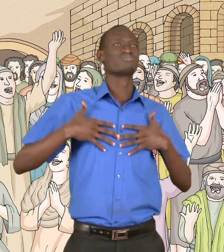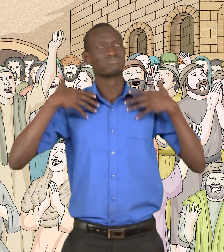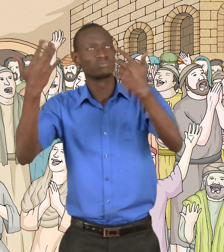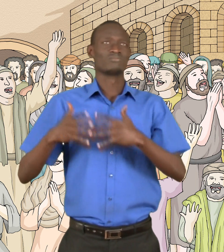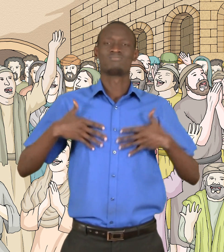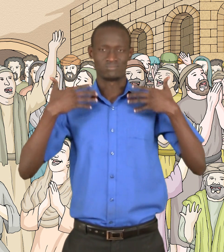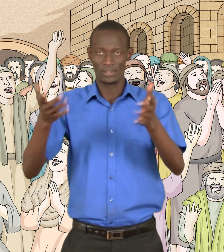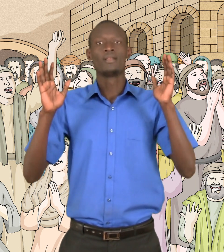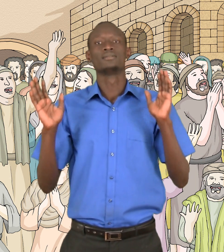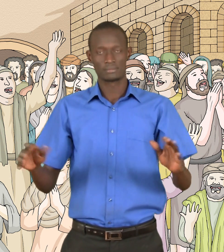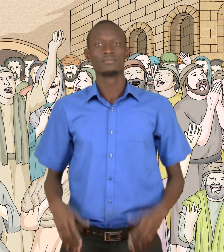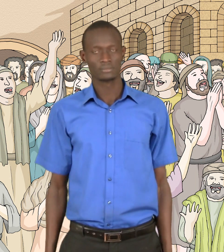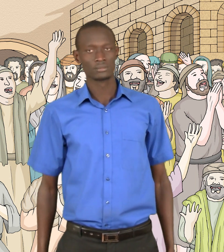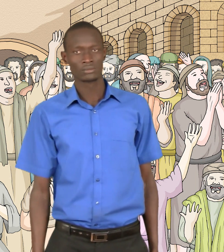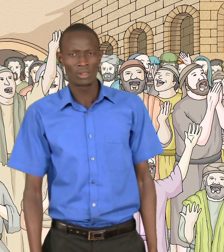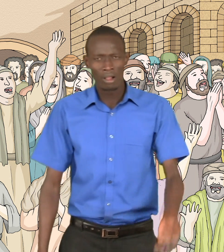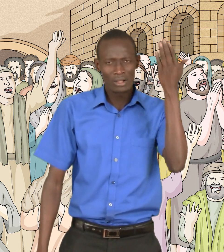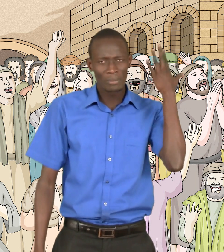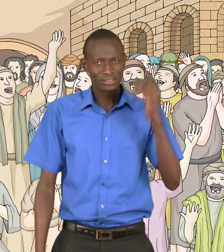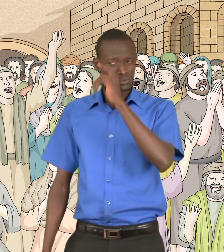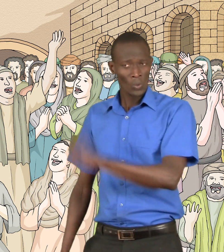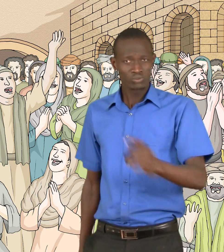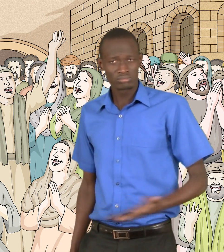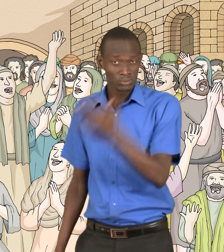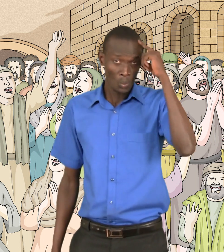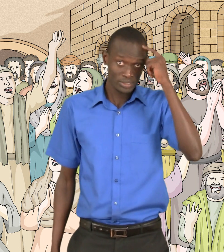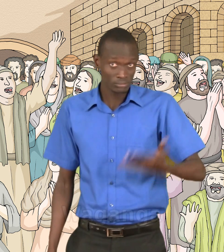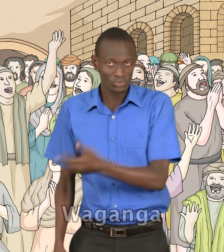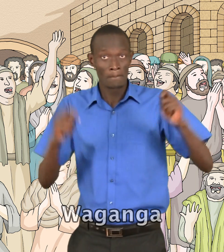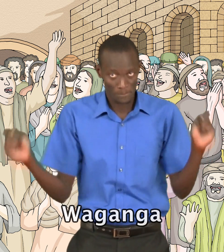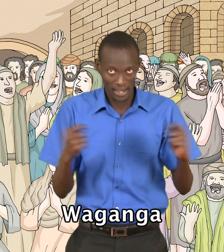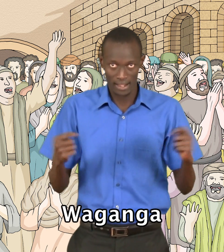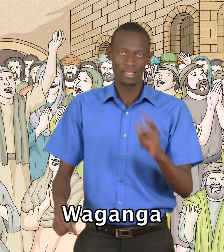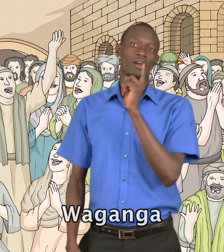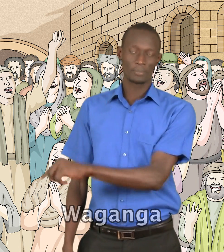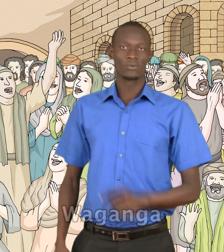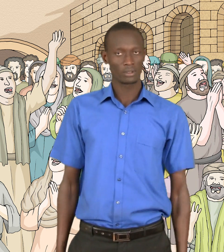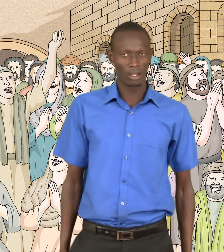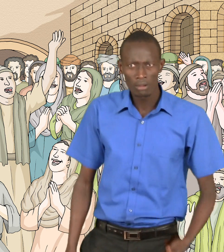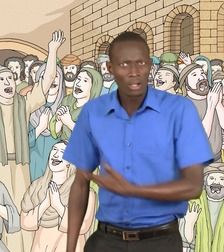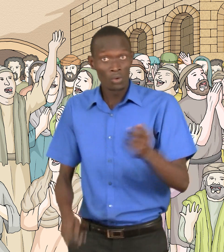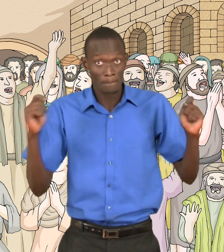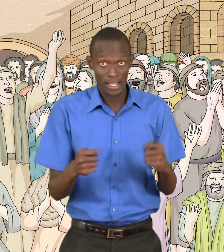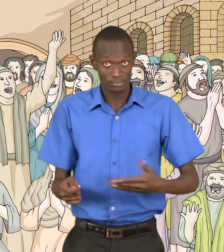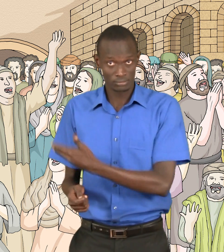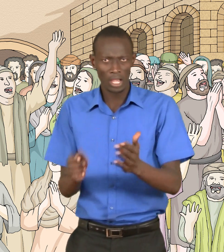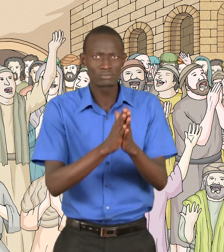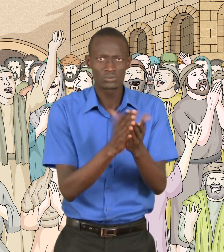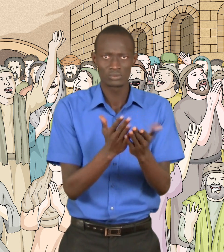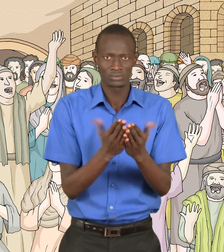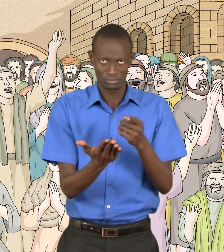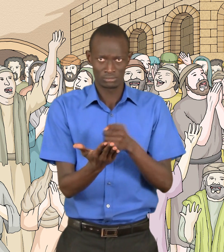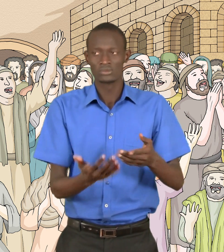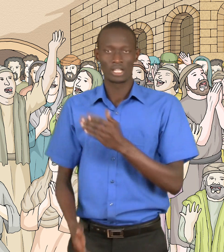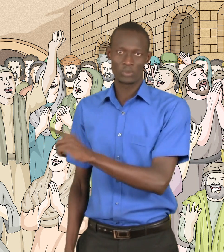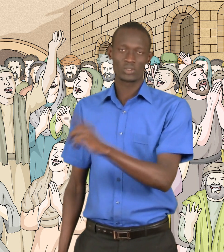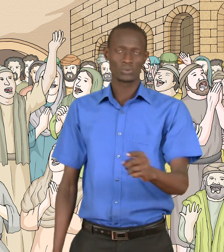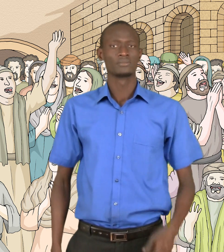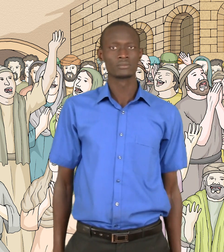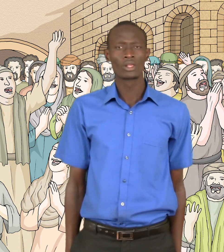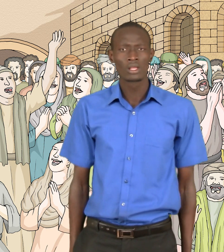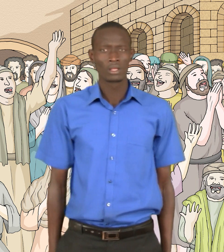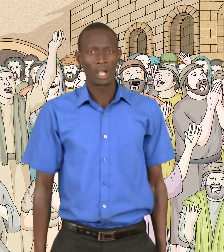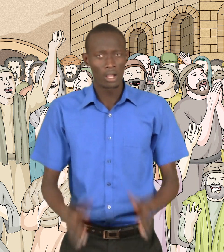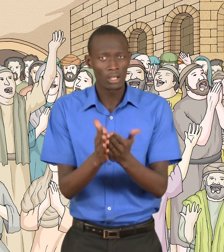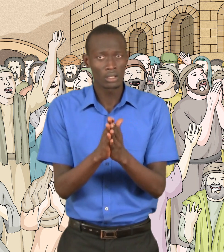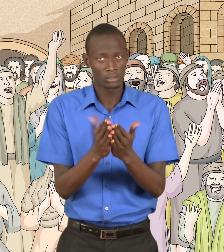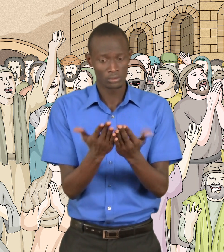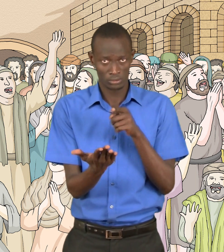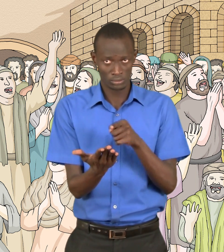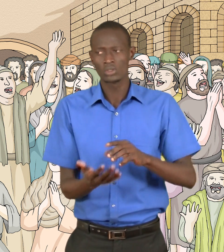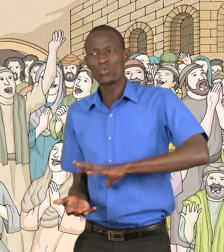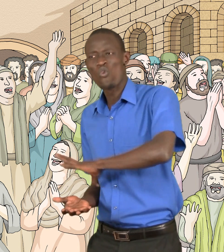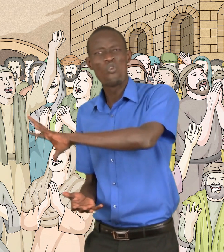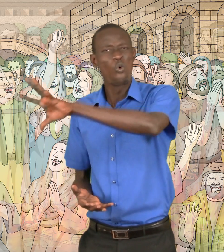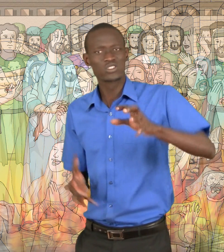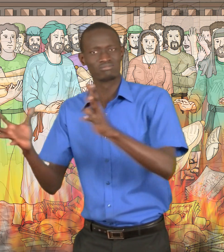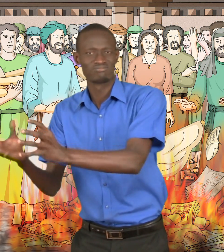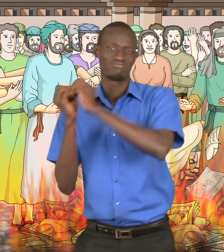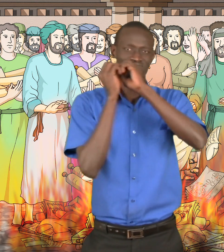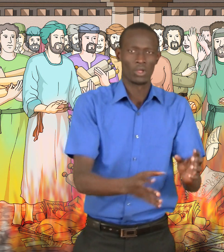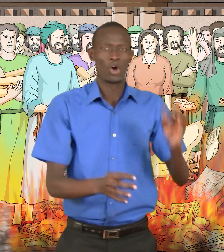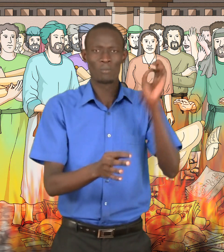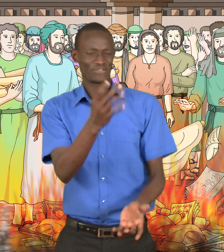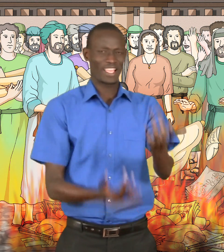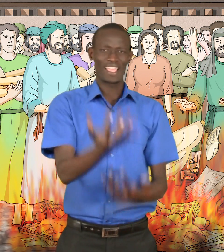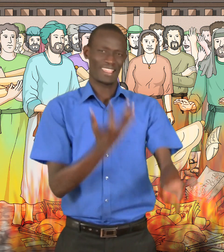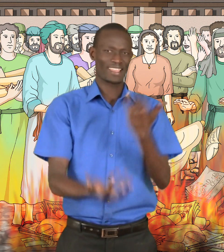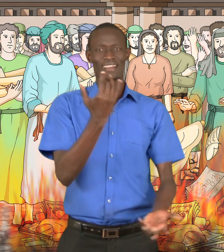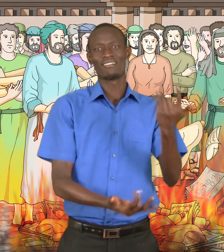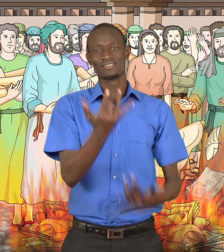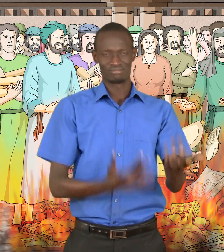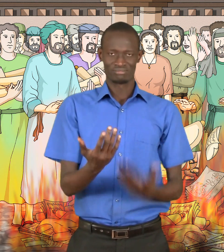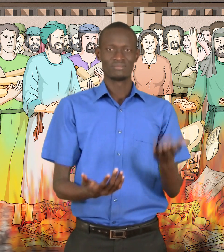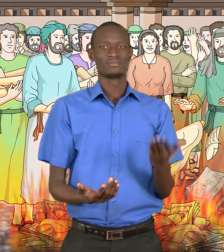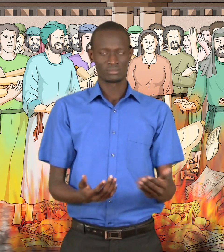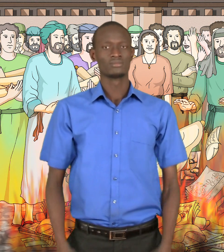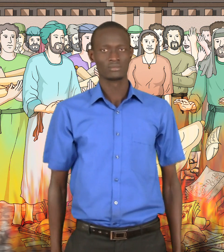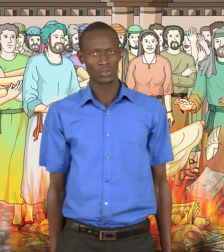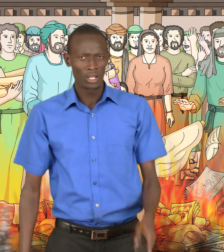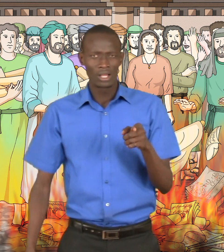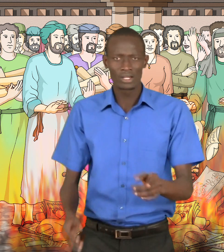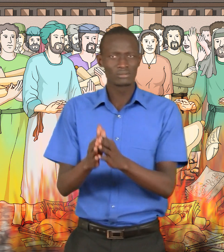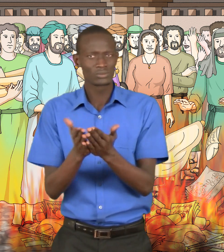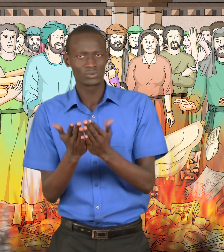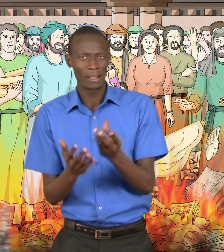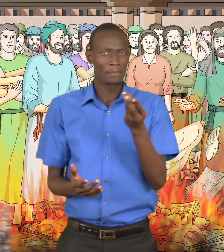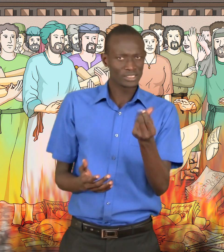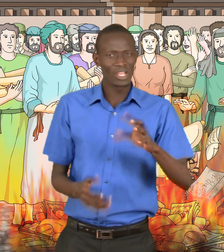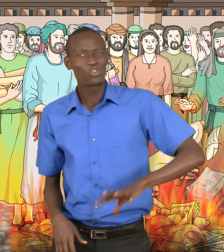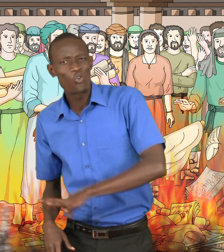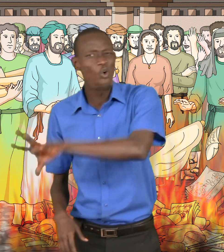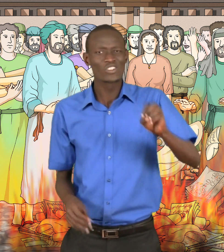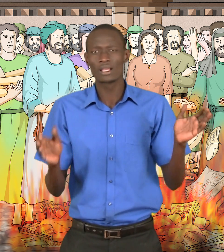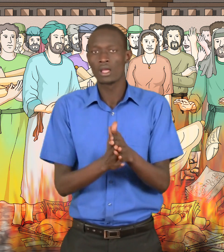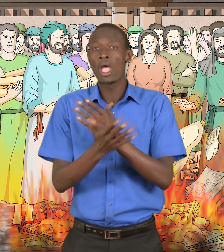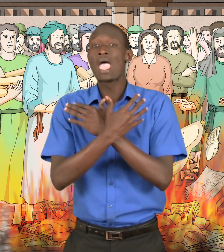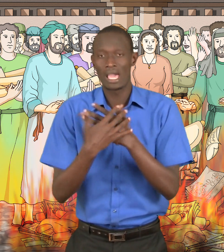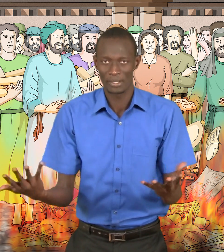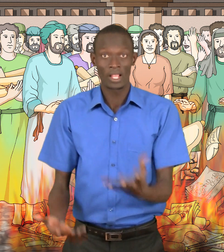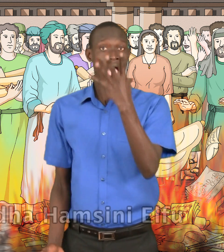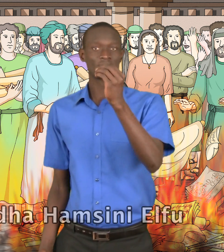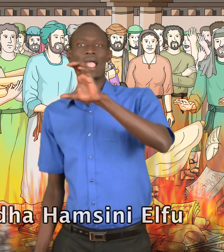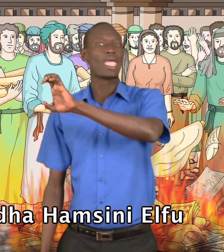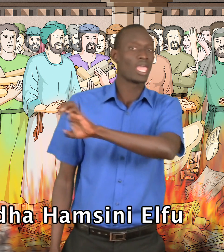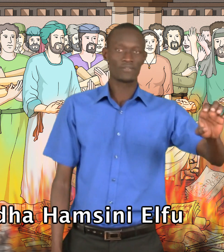And a number of those who had practiced magic arts brought their books and burned them in front of everyone.